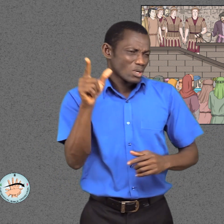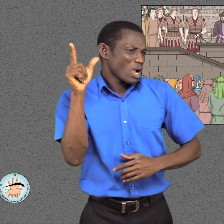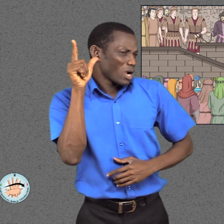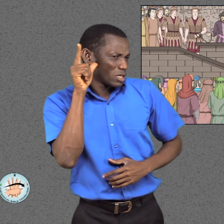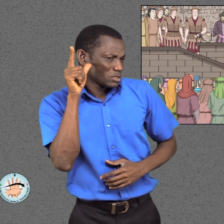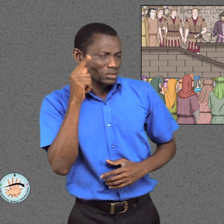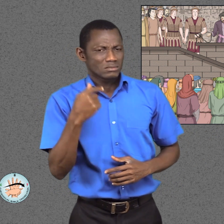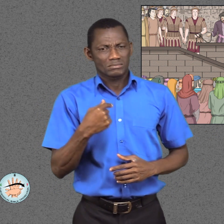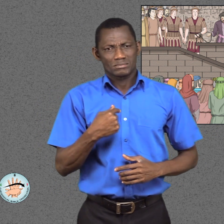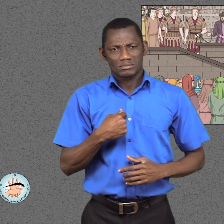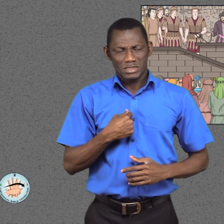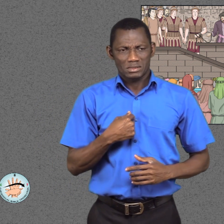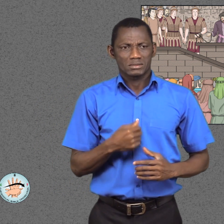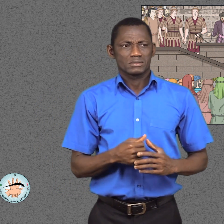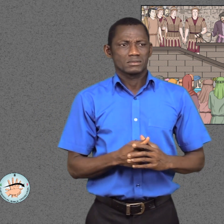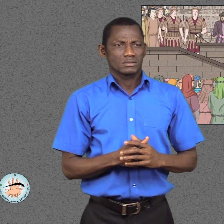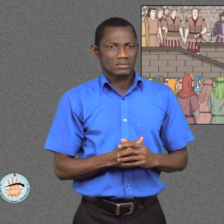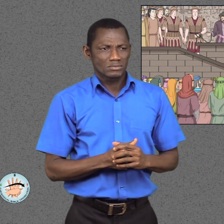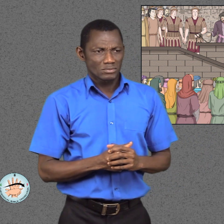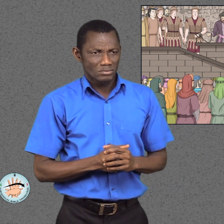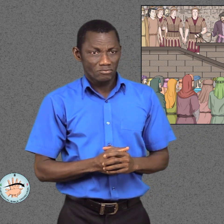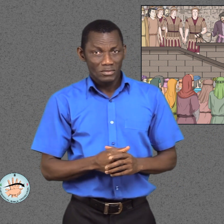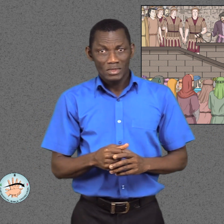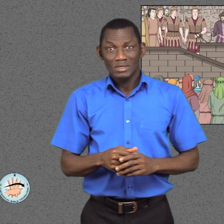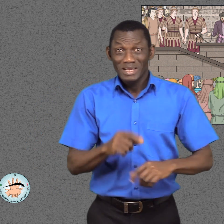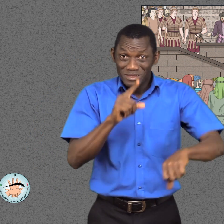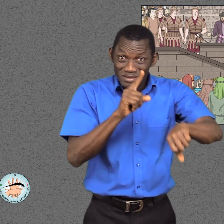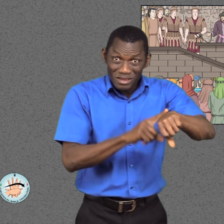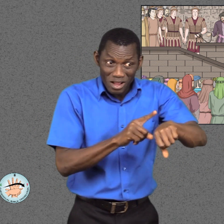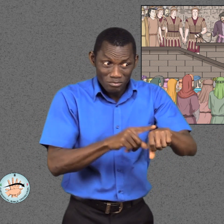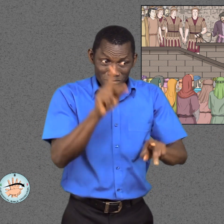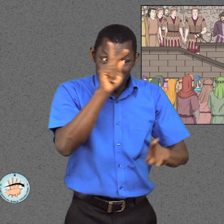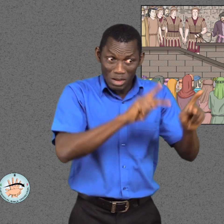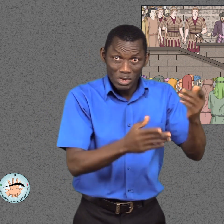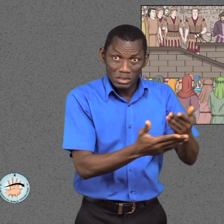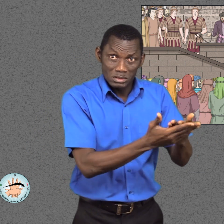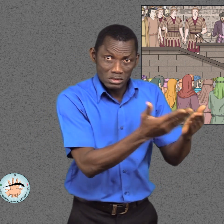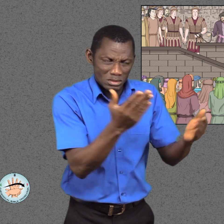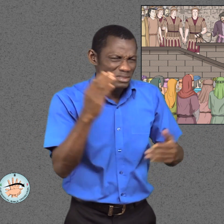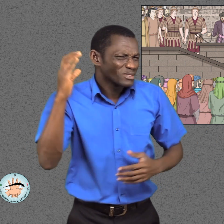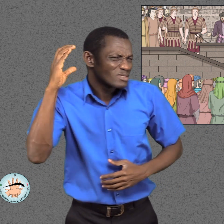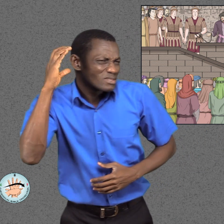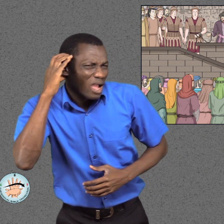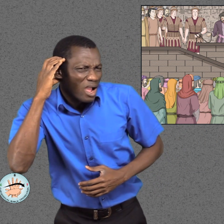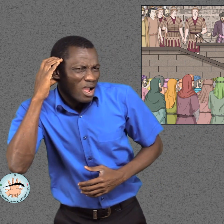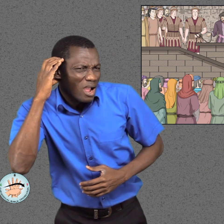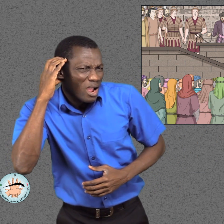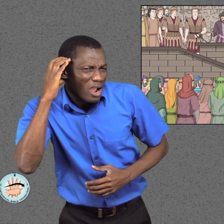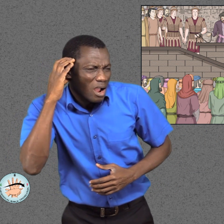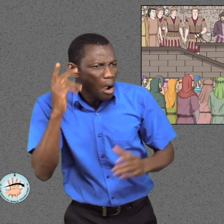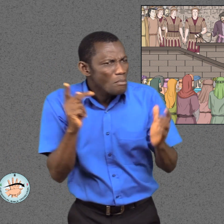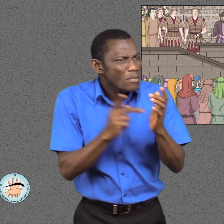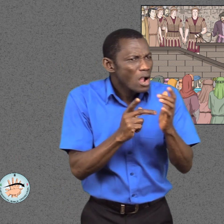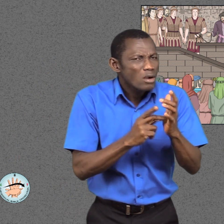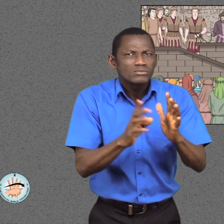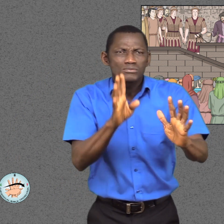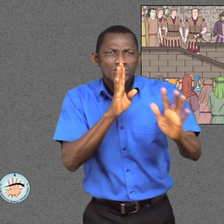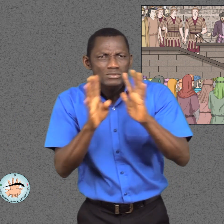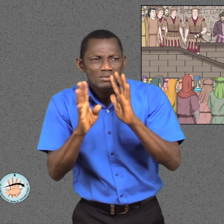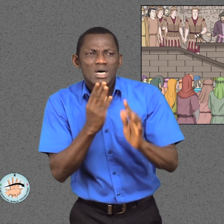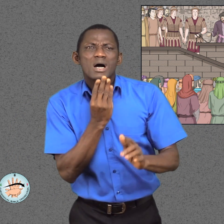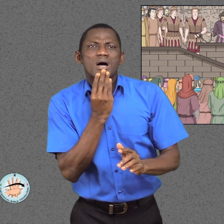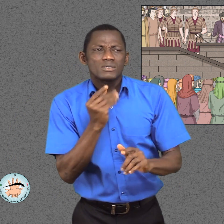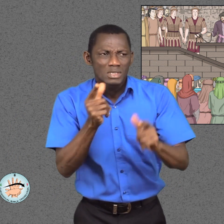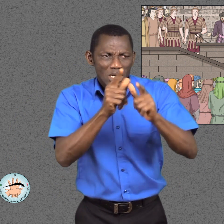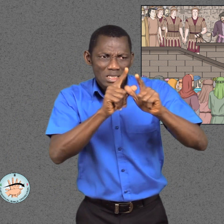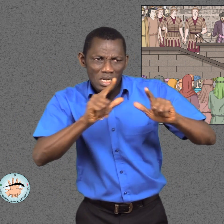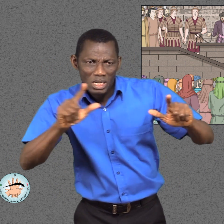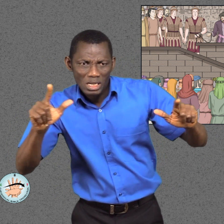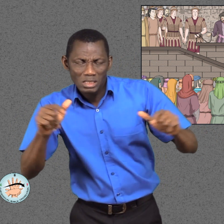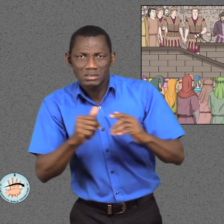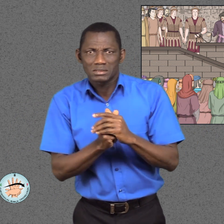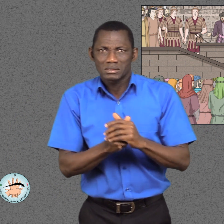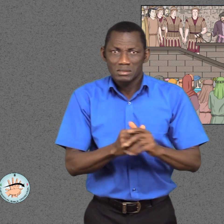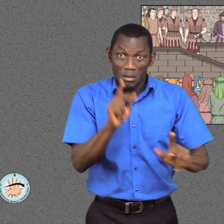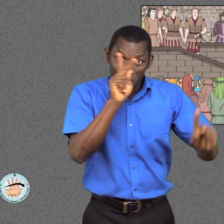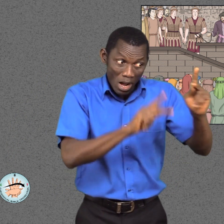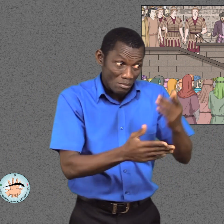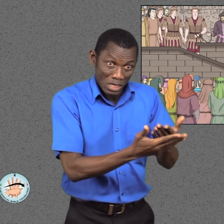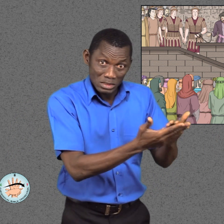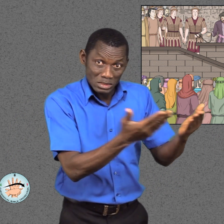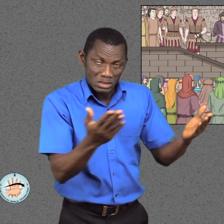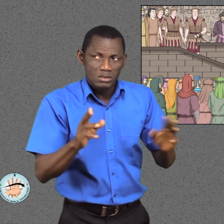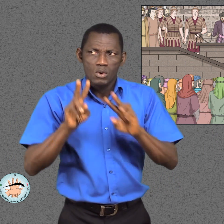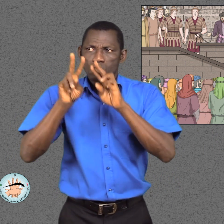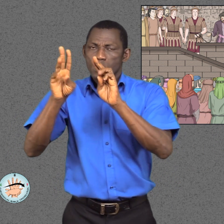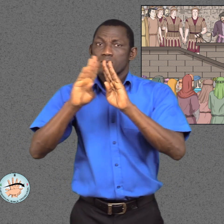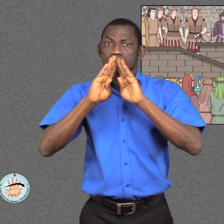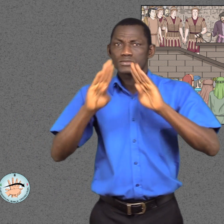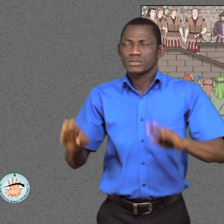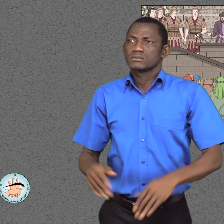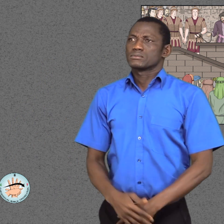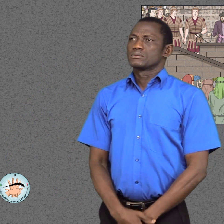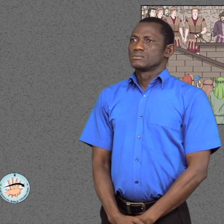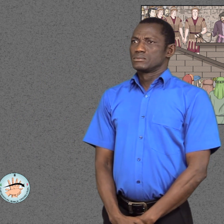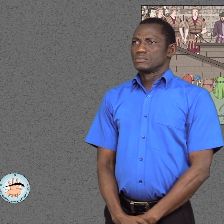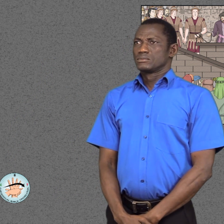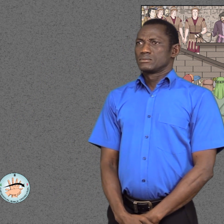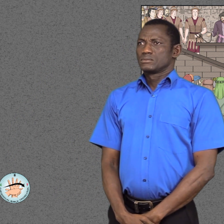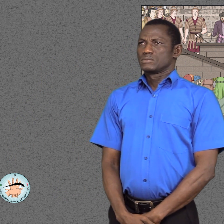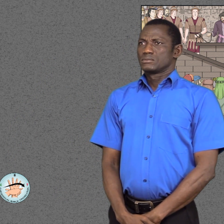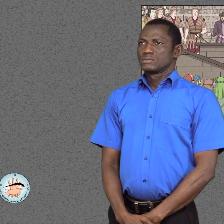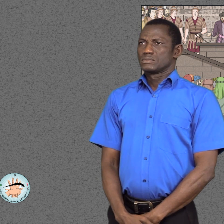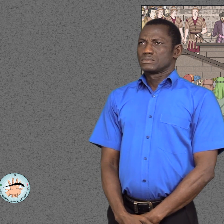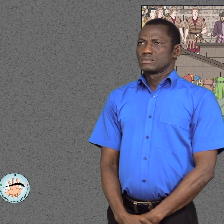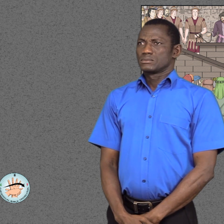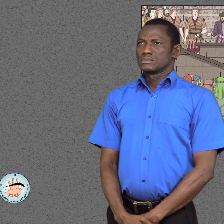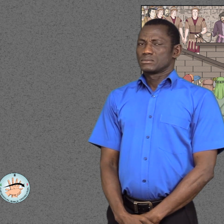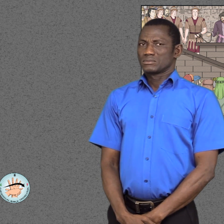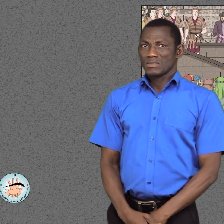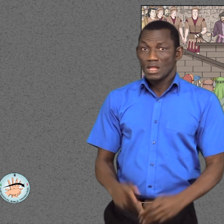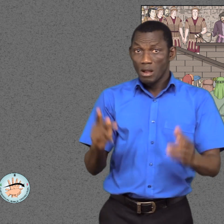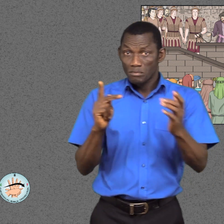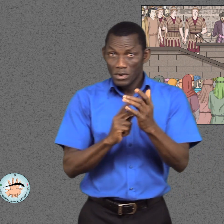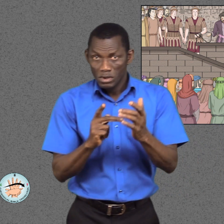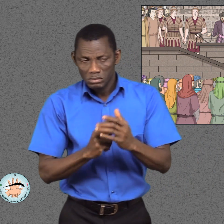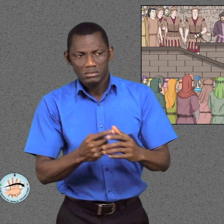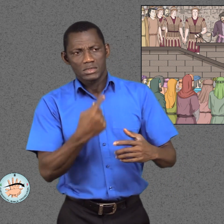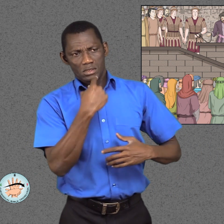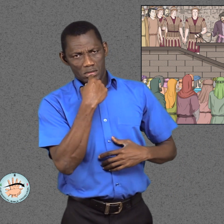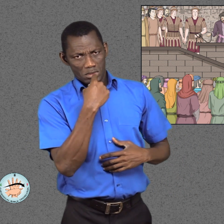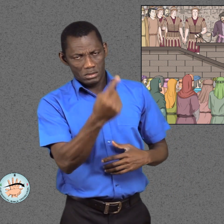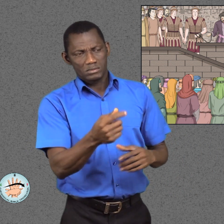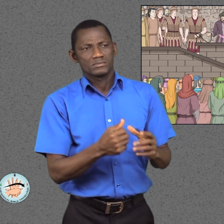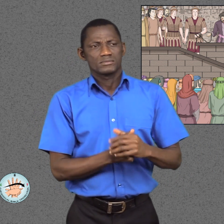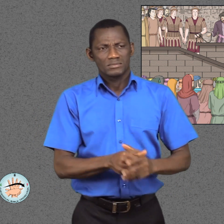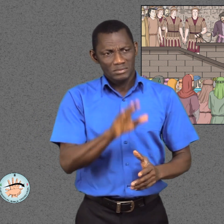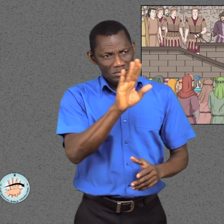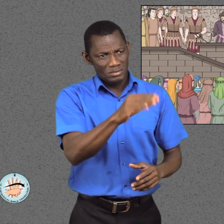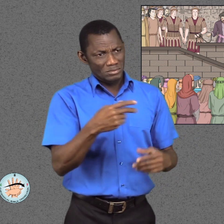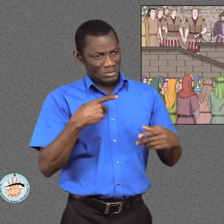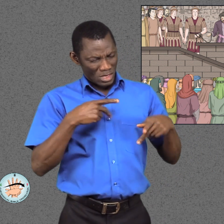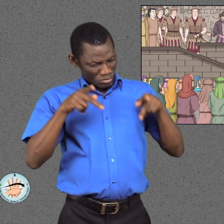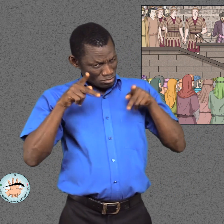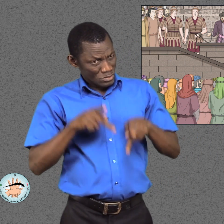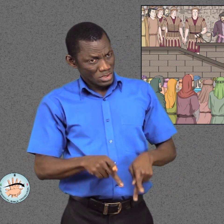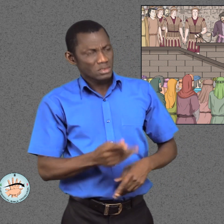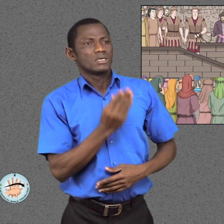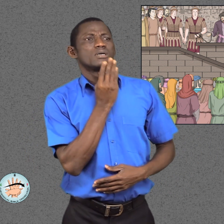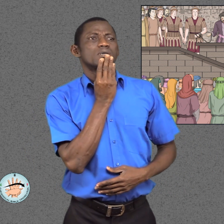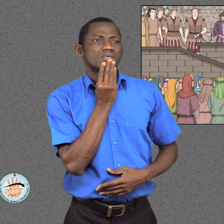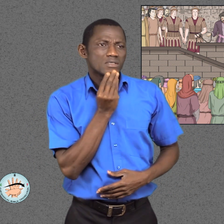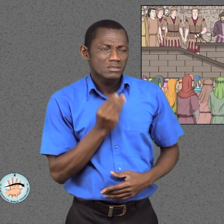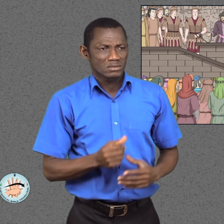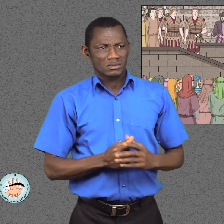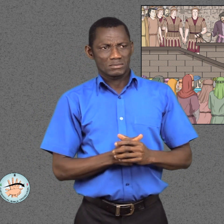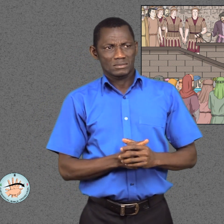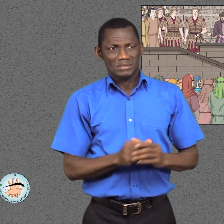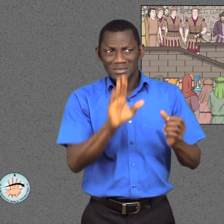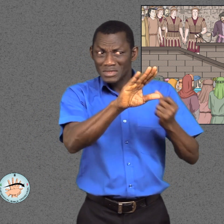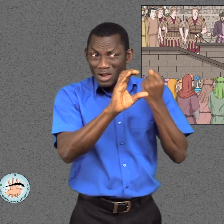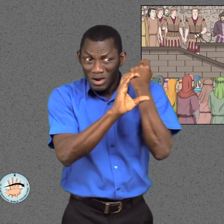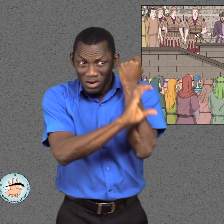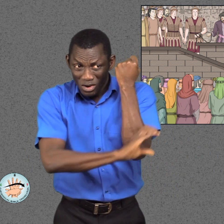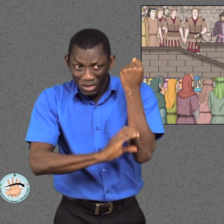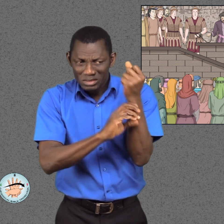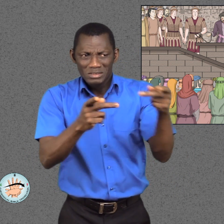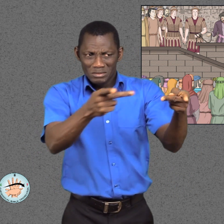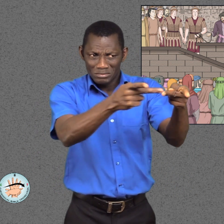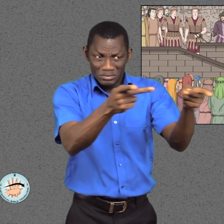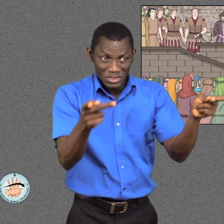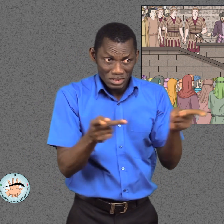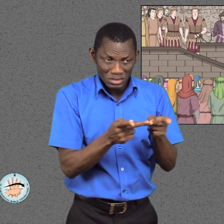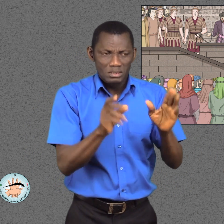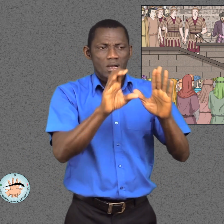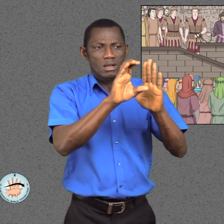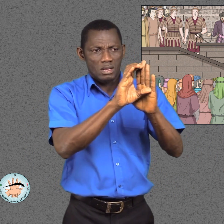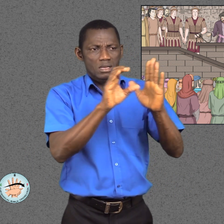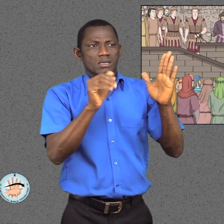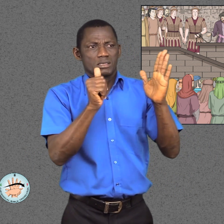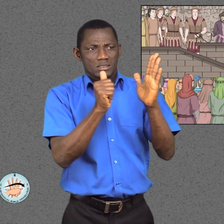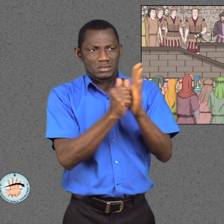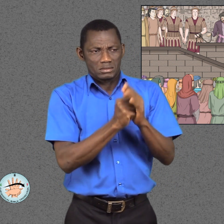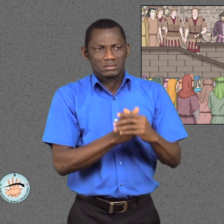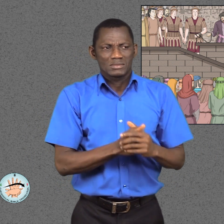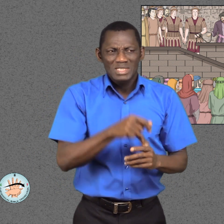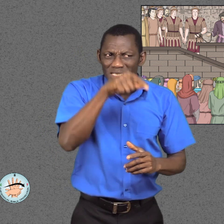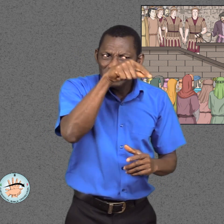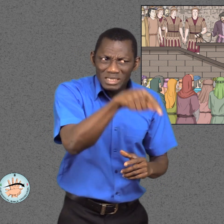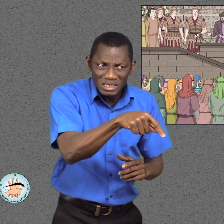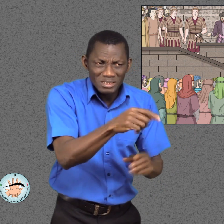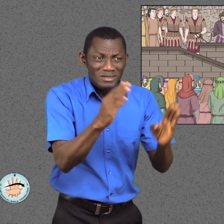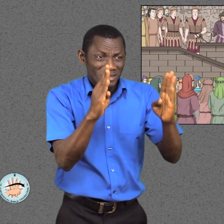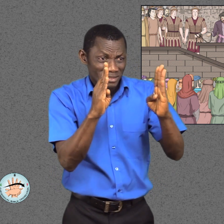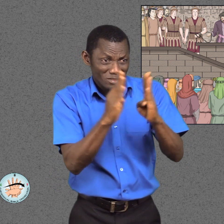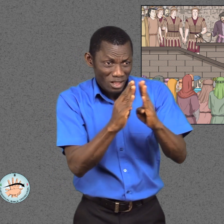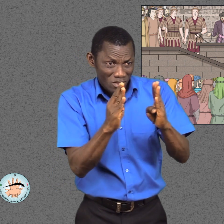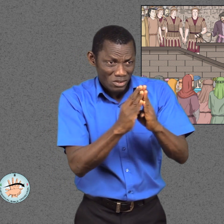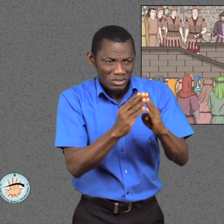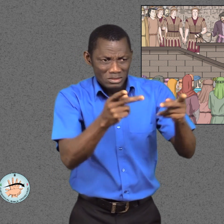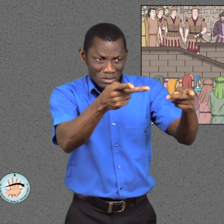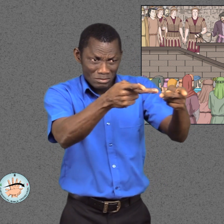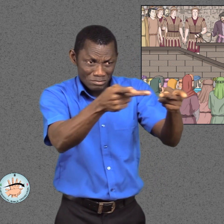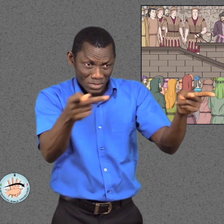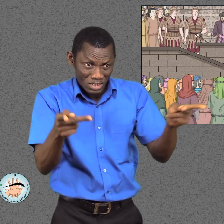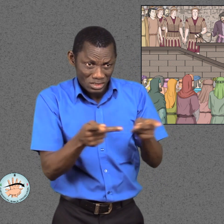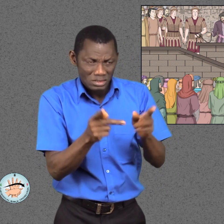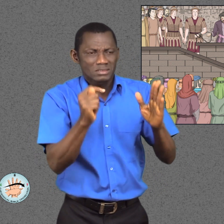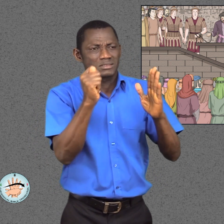When they heard him speak to them in Hebrew, they became even more silent.